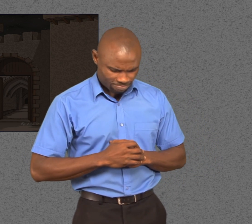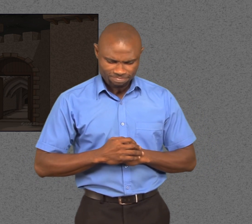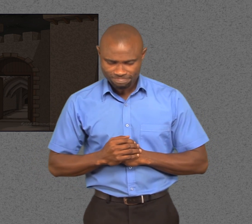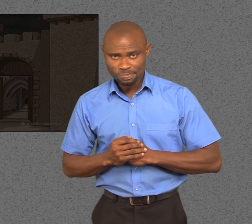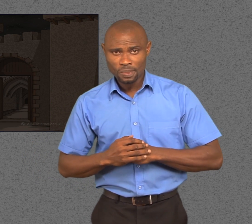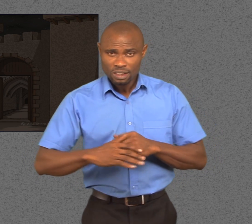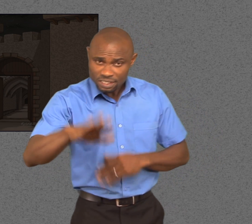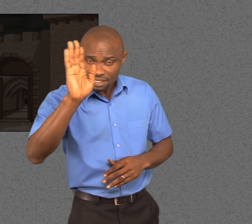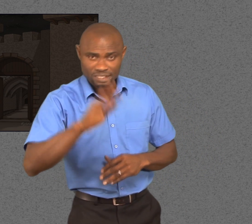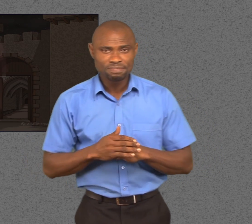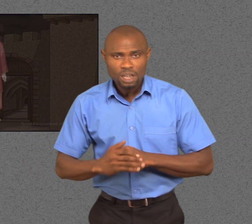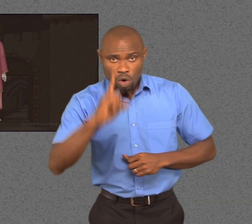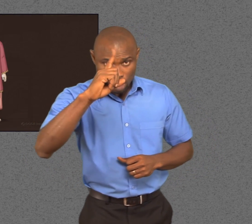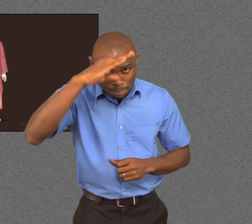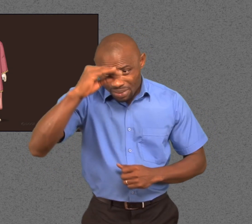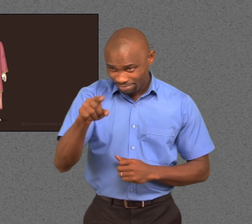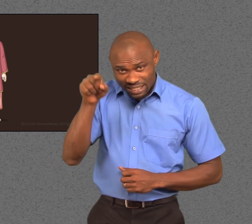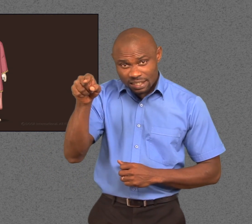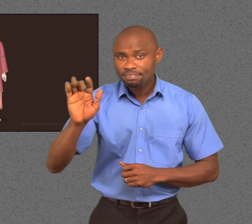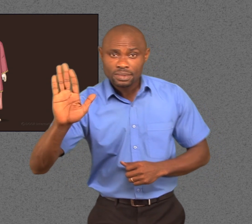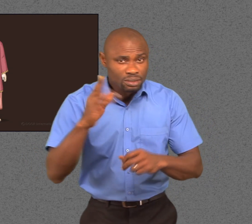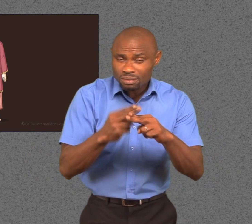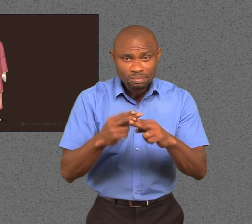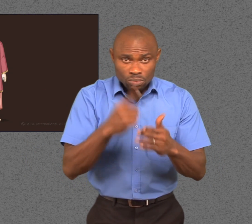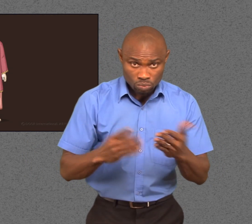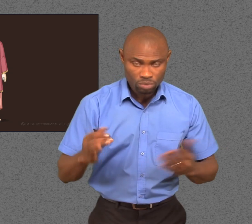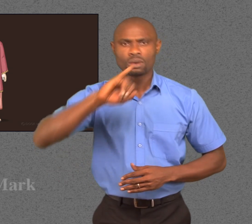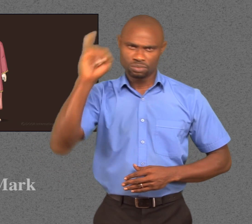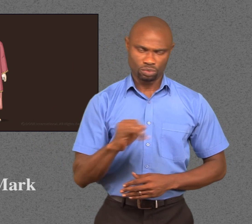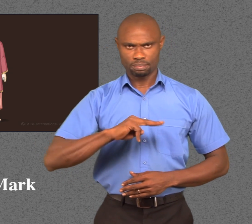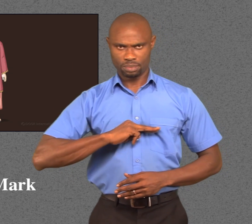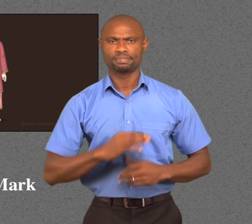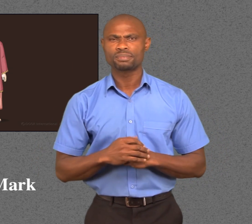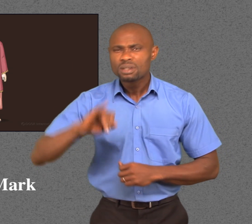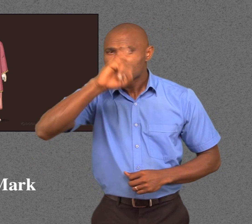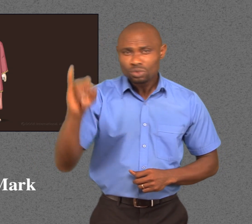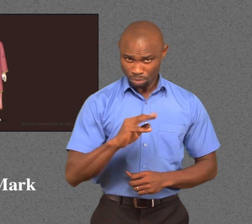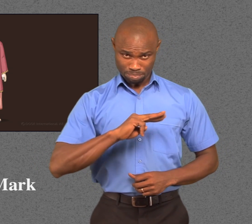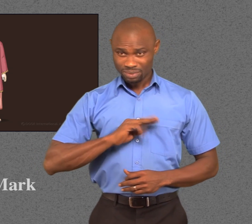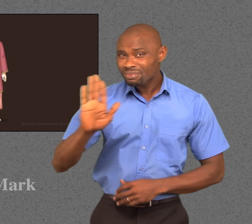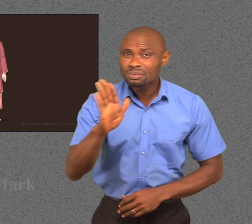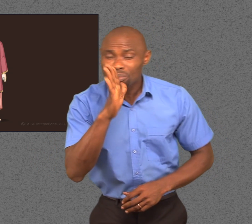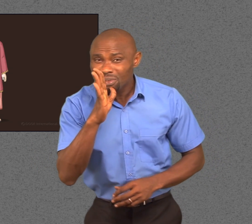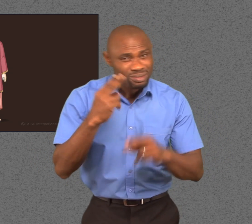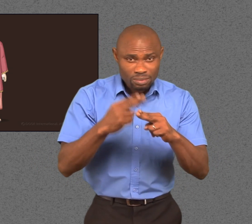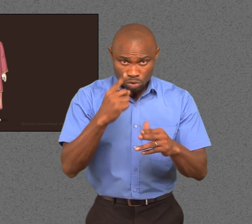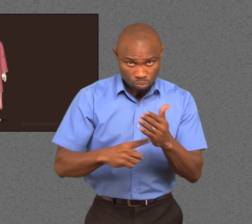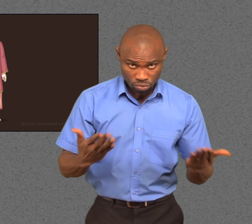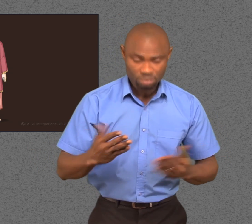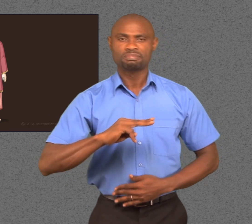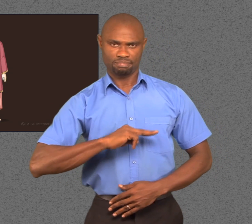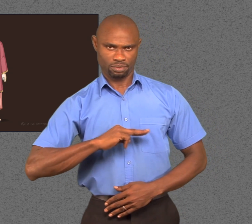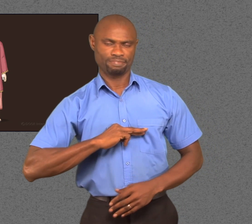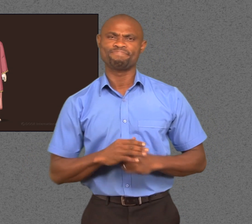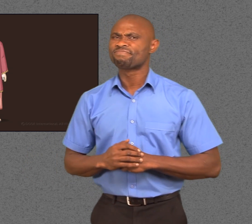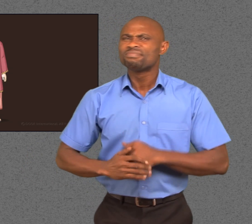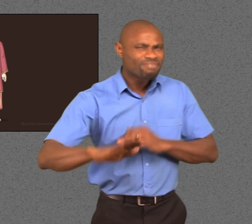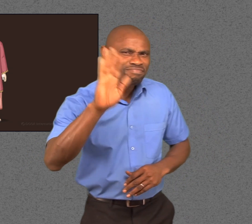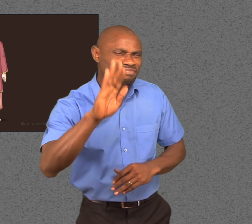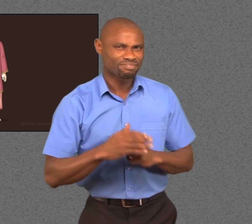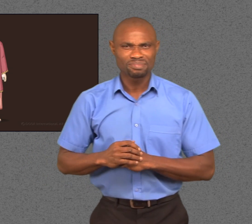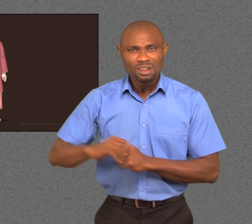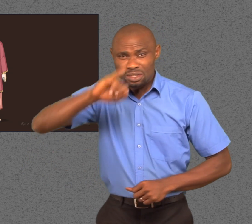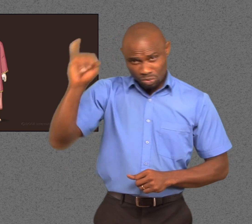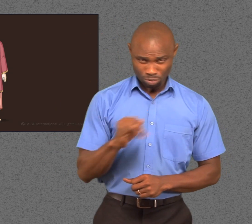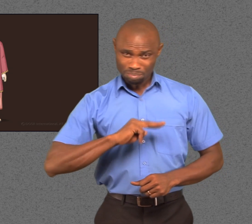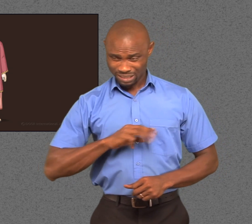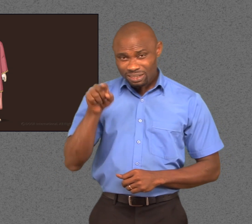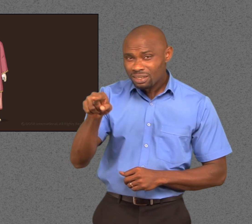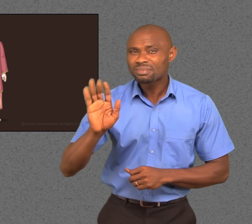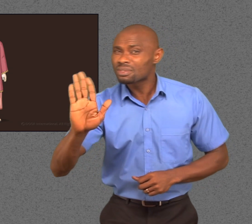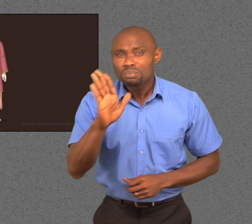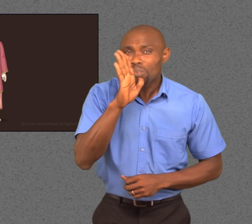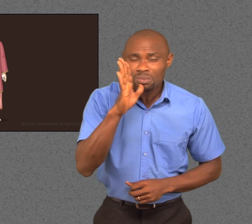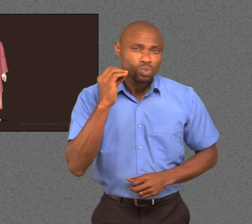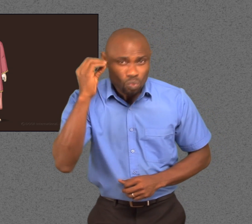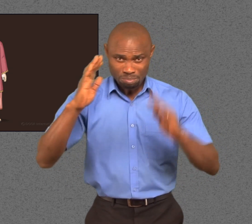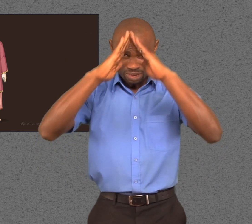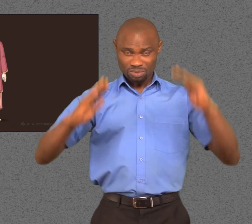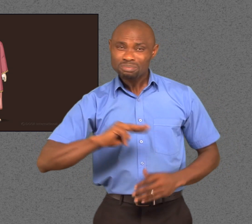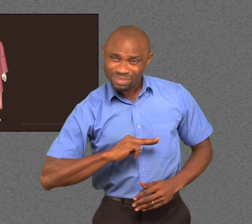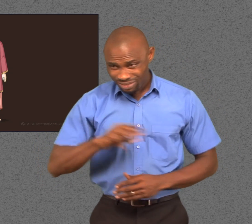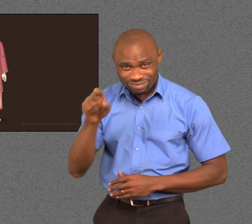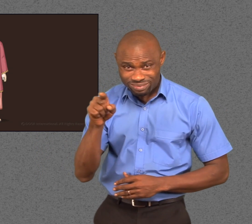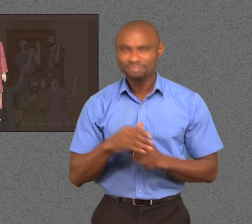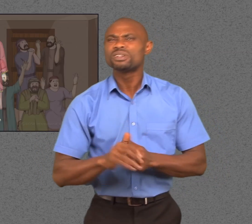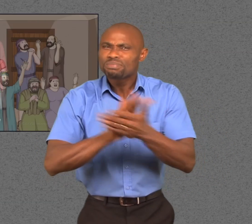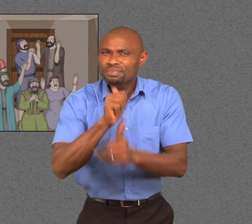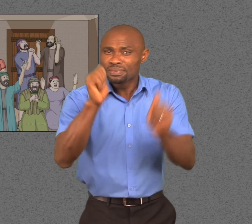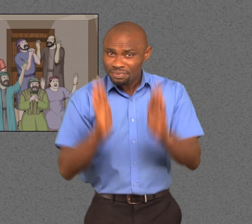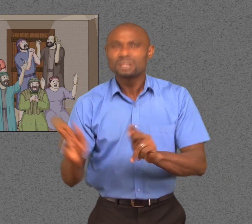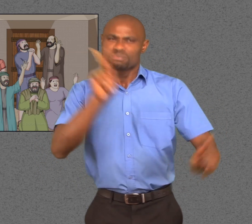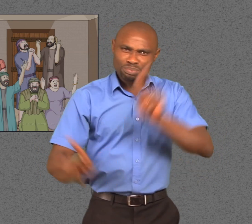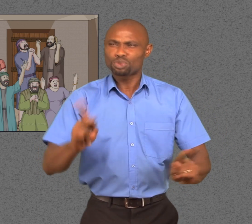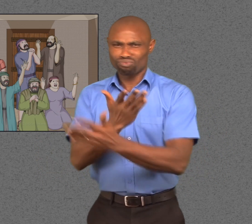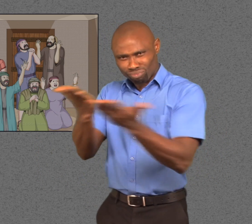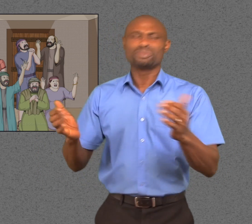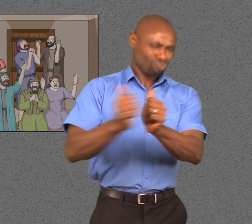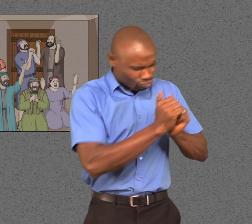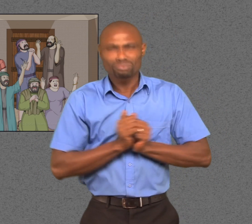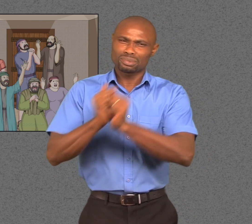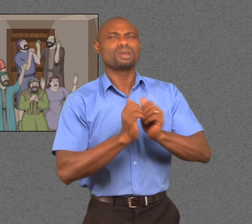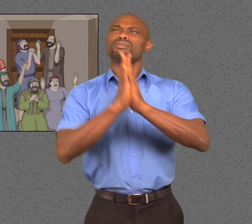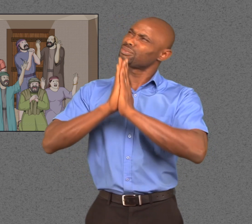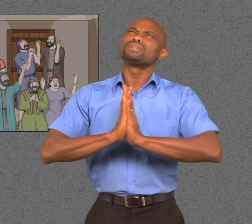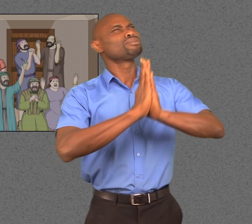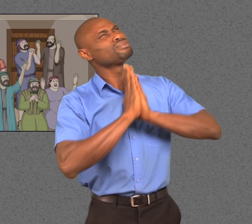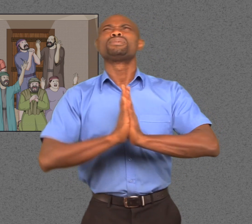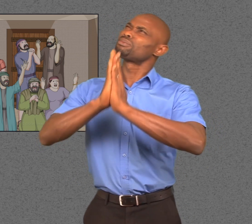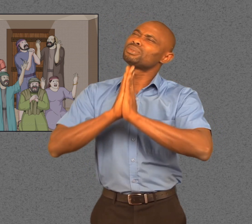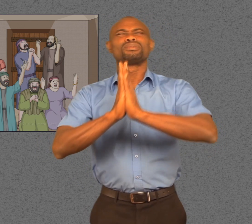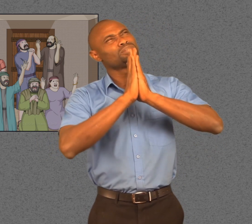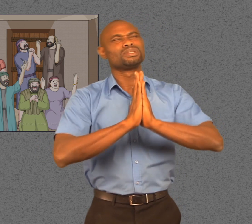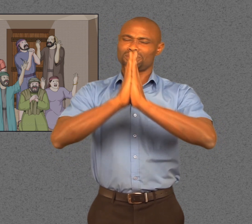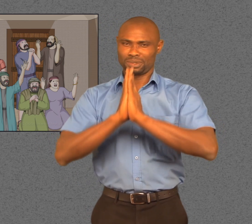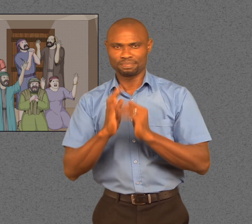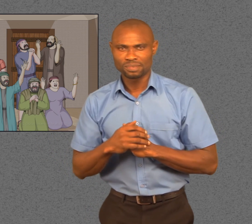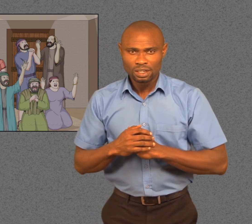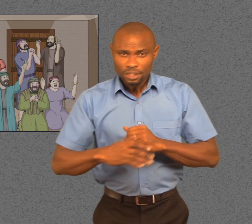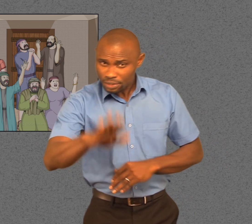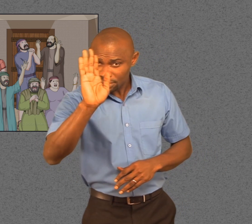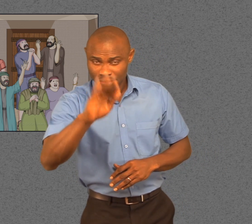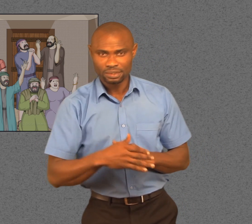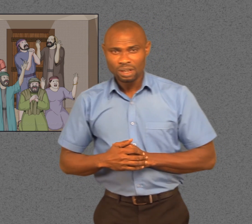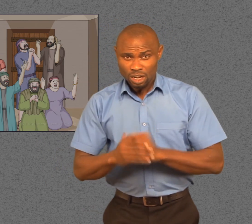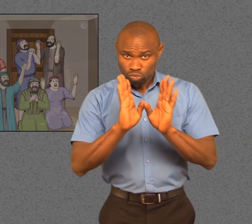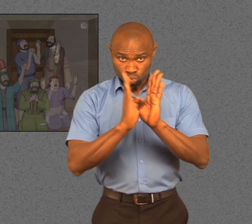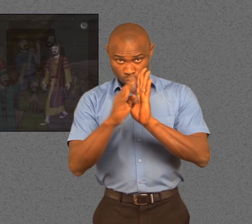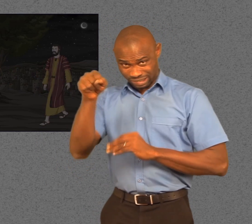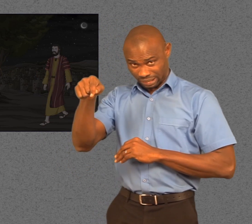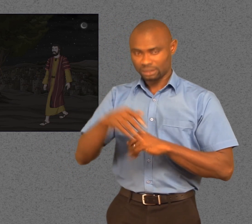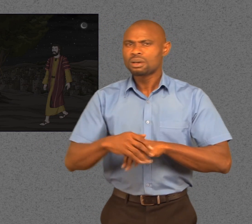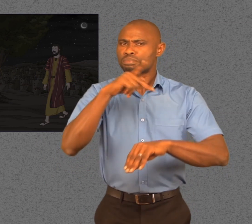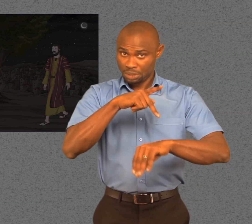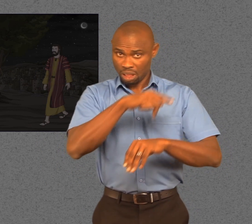And when he had realized this, he went to the house of Mary the mother of John, also called Mark, where many people had gathered together and were praying.